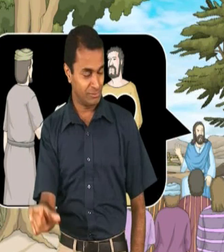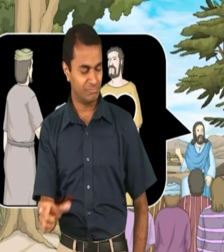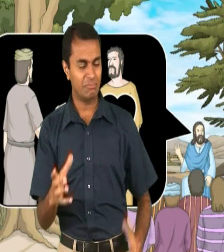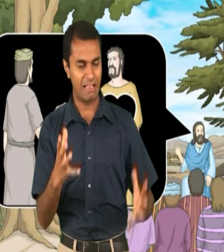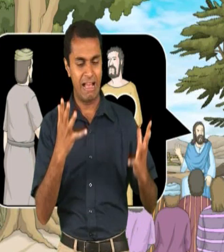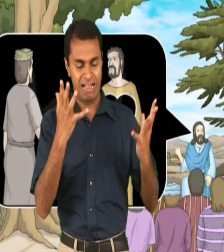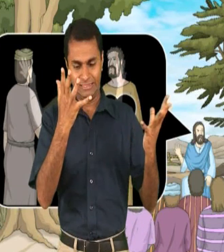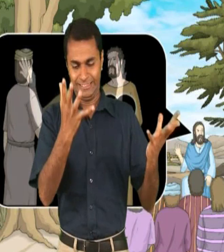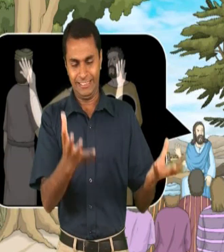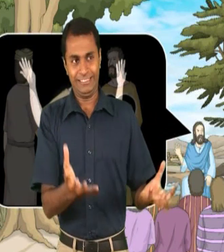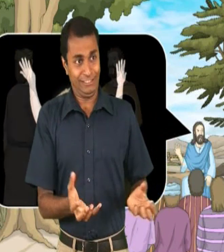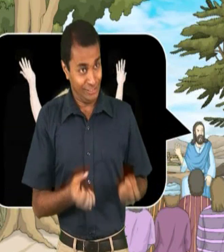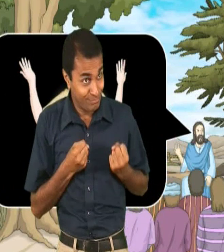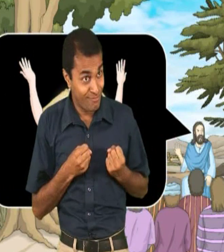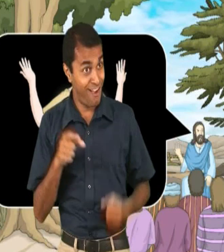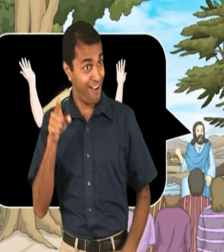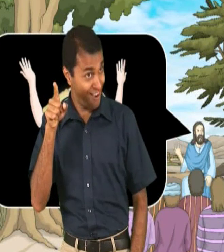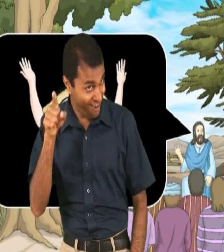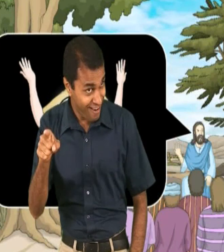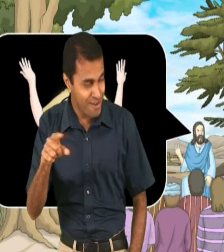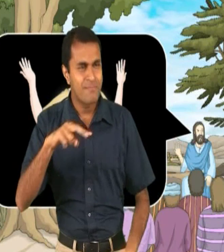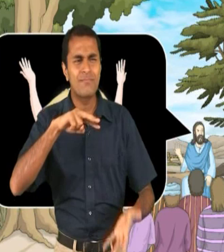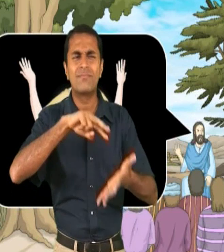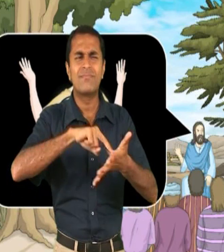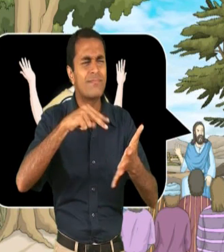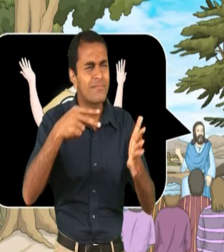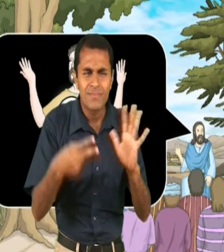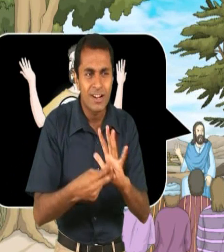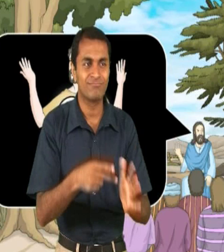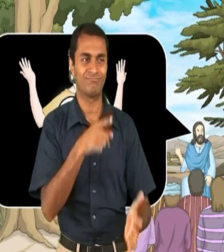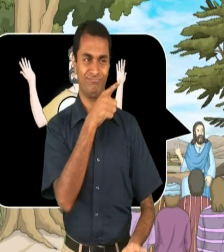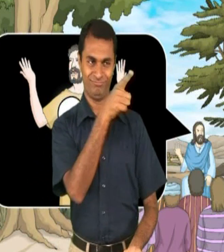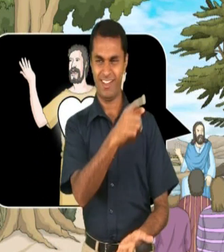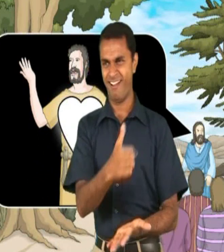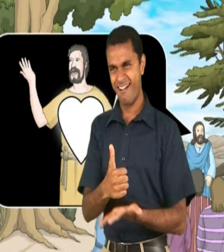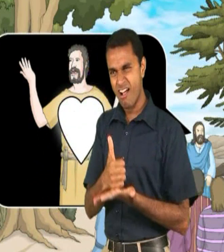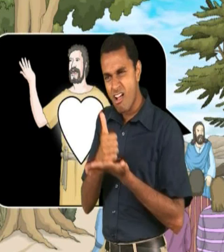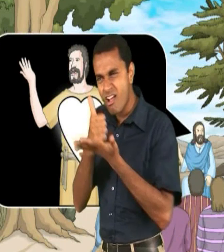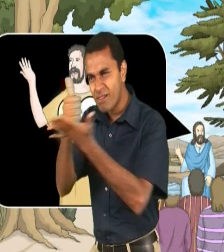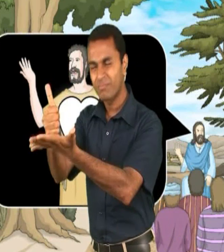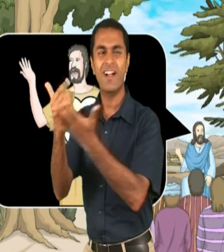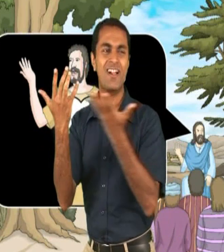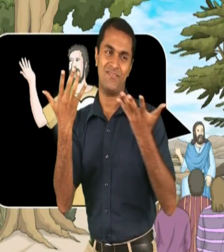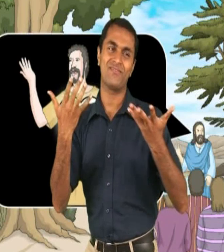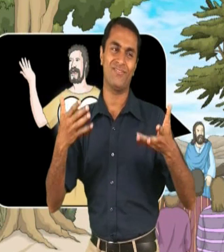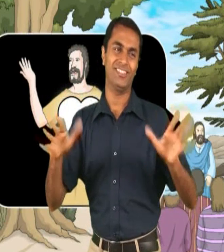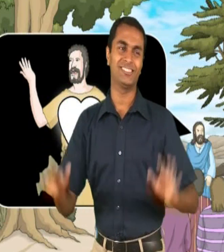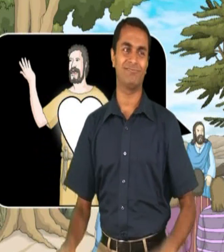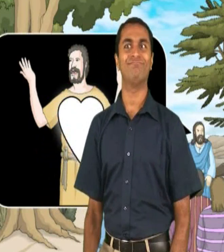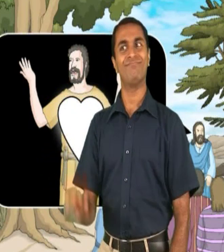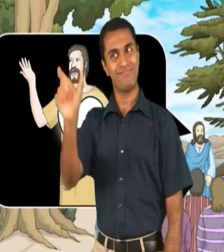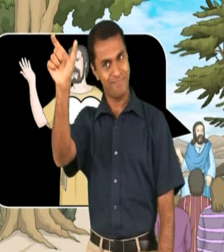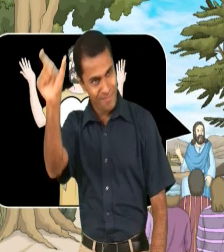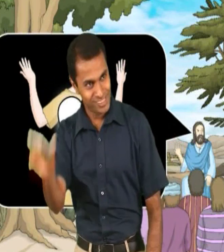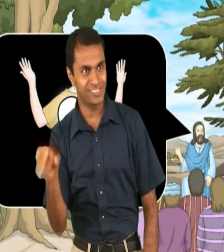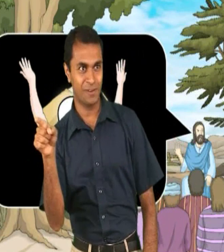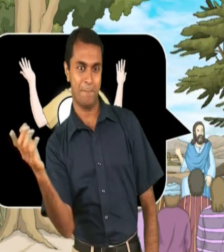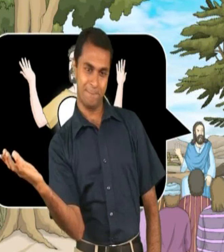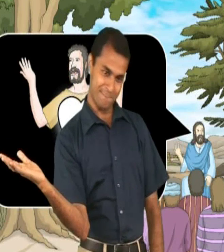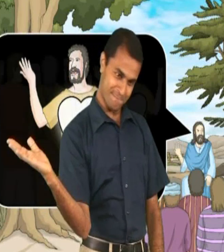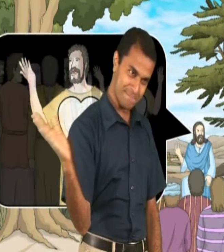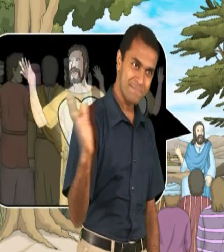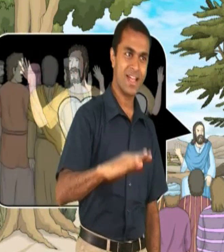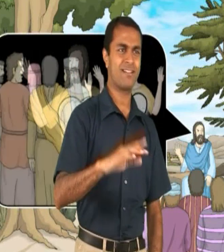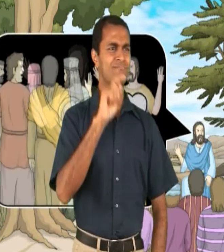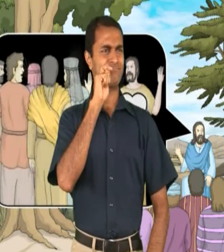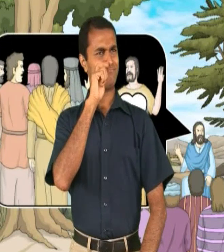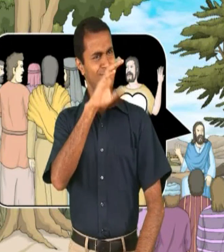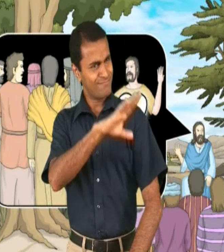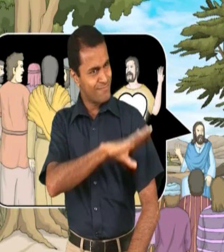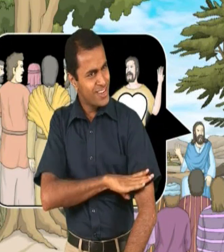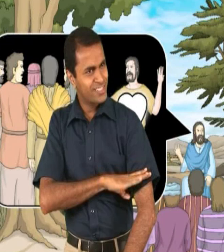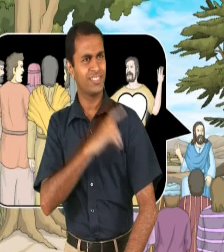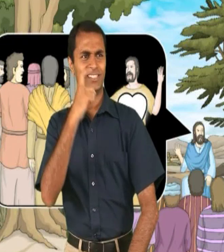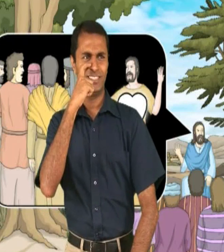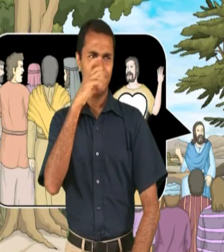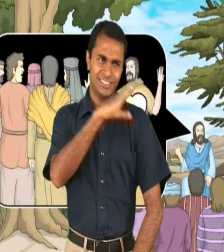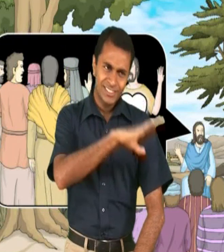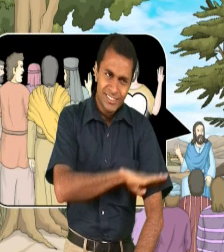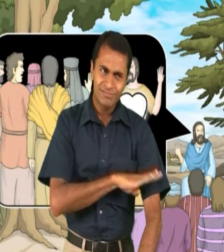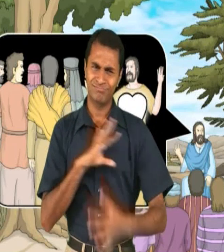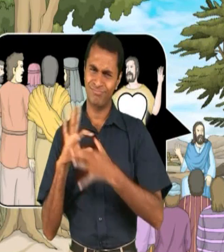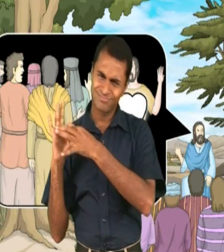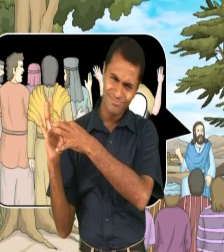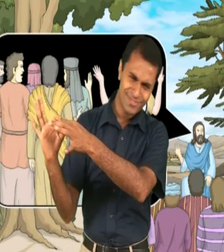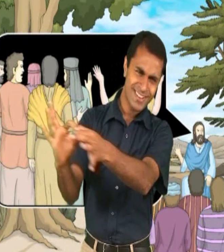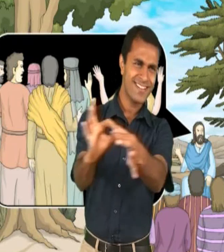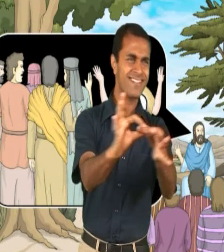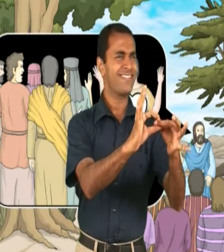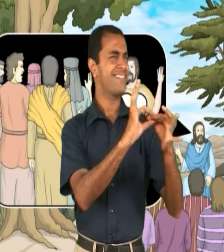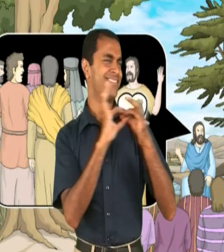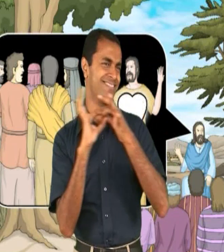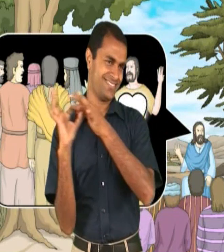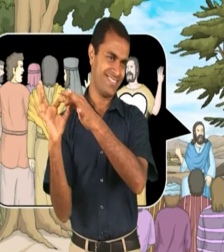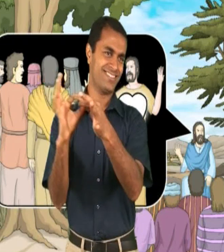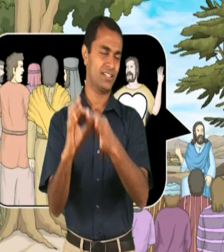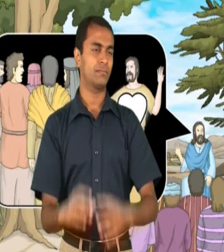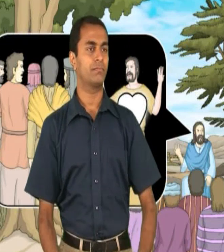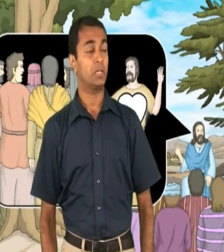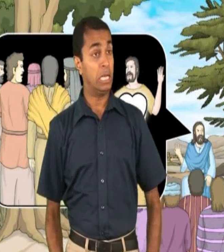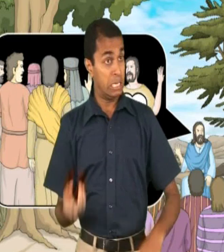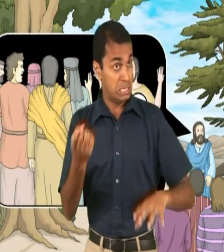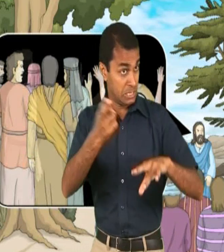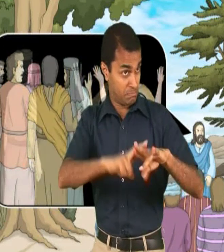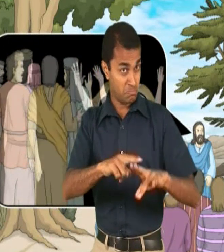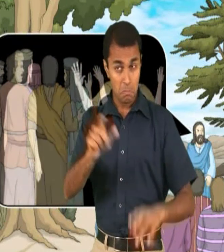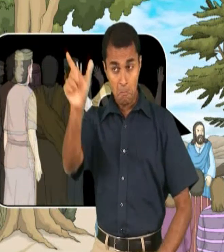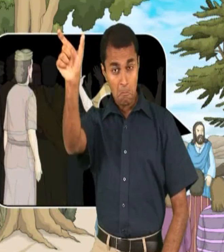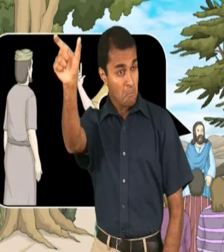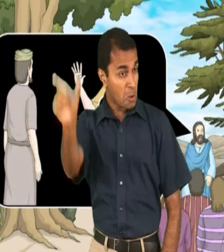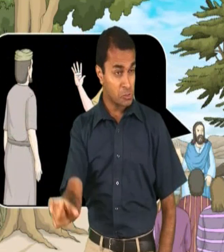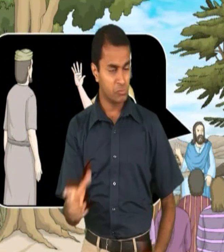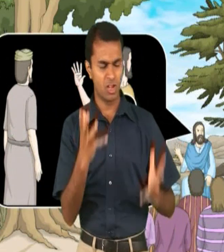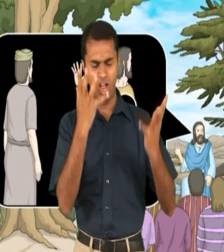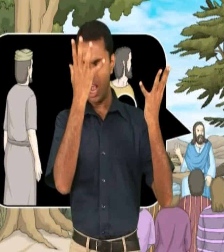If he listens to you, you have won your brother over.